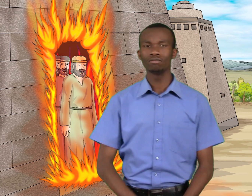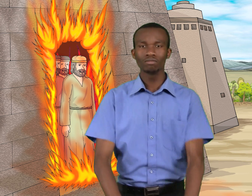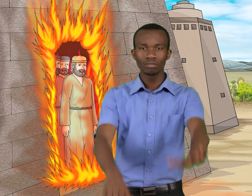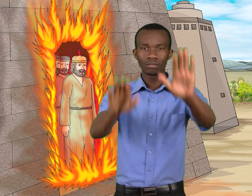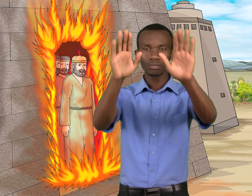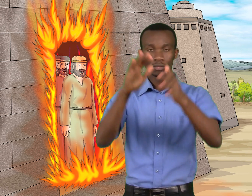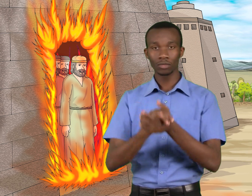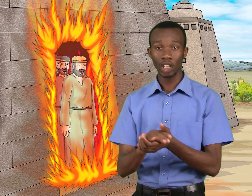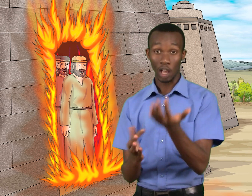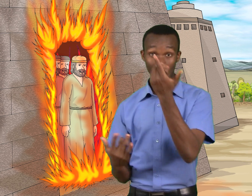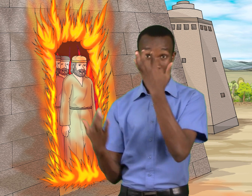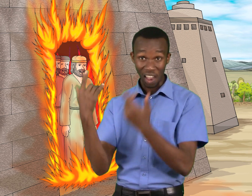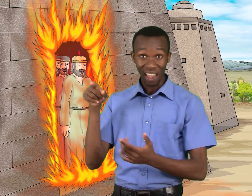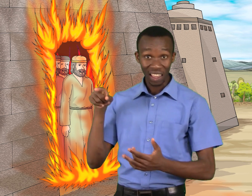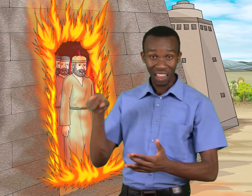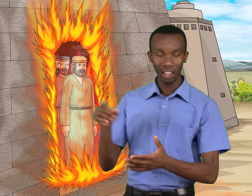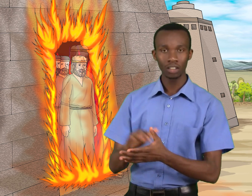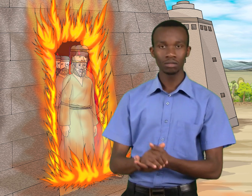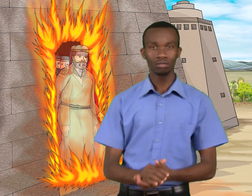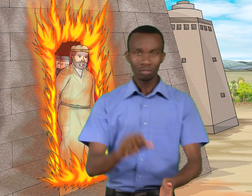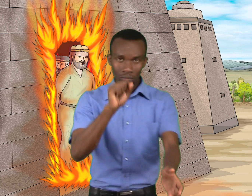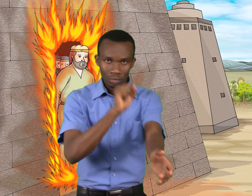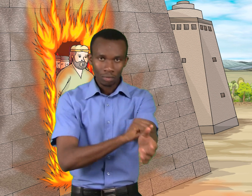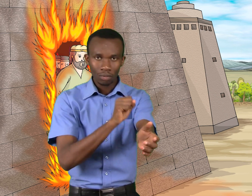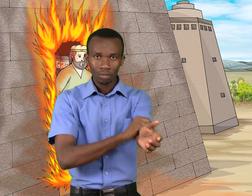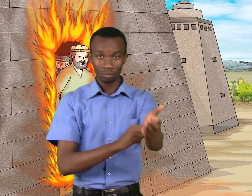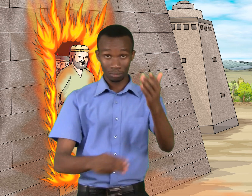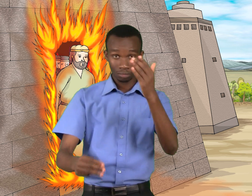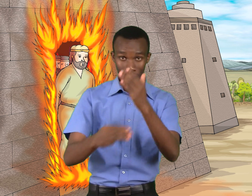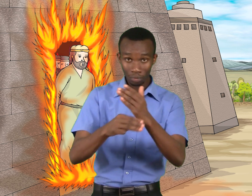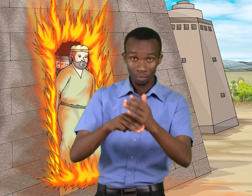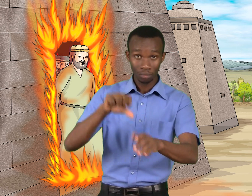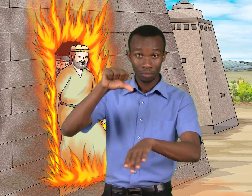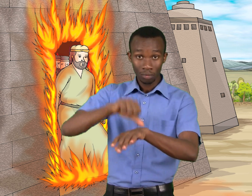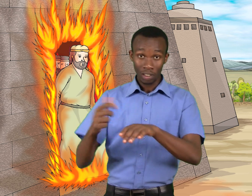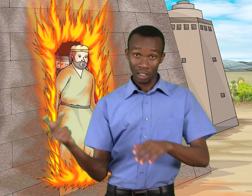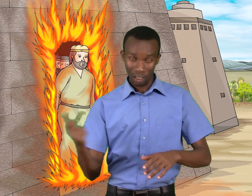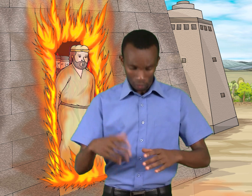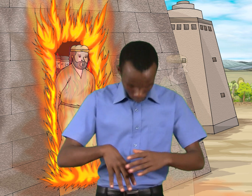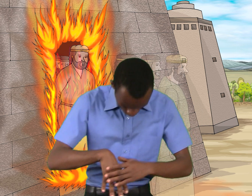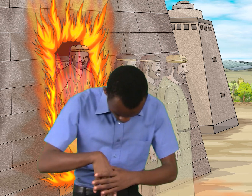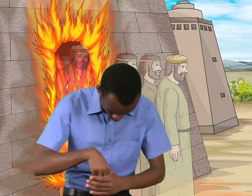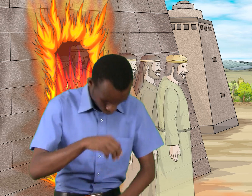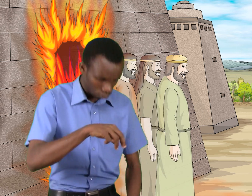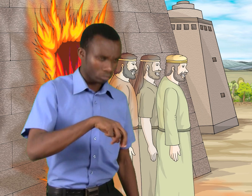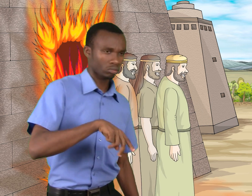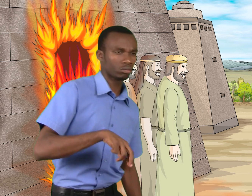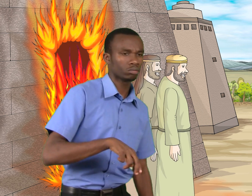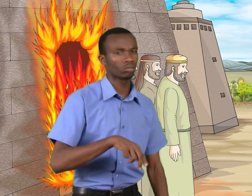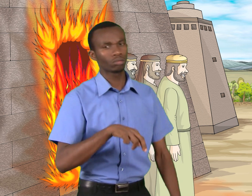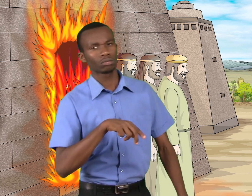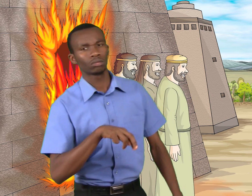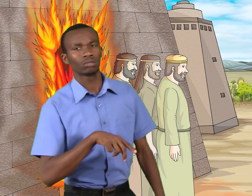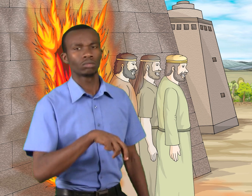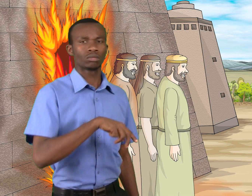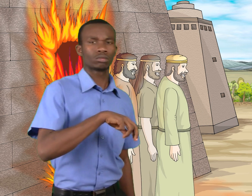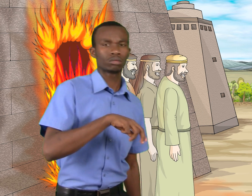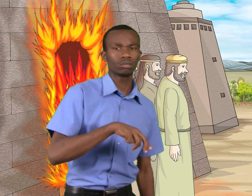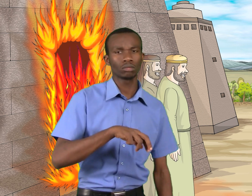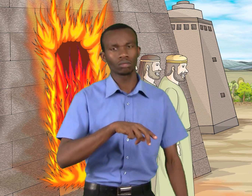Then Nebuchadnezzar approached the door of the blazing fiery furnace and called out, “Shadrach, Meshach, and Abednego, servants of the Most High God, come out!”